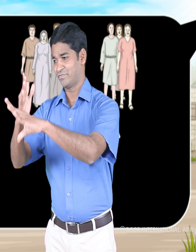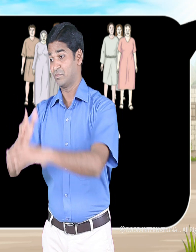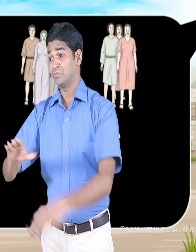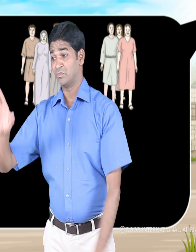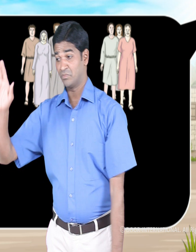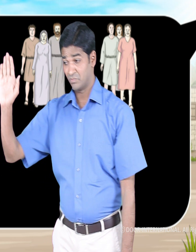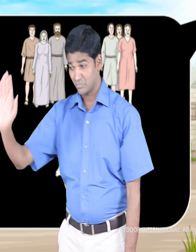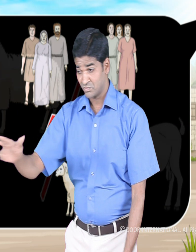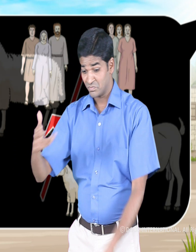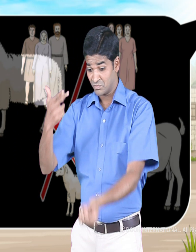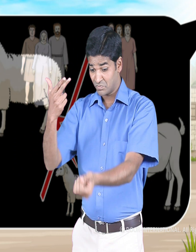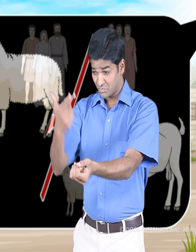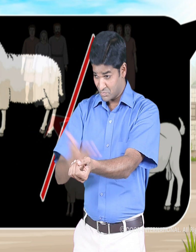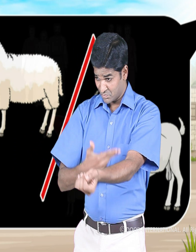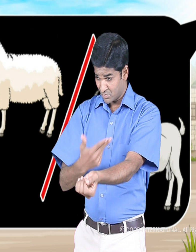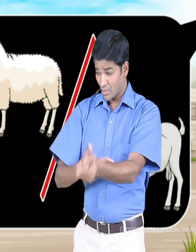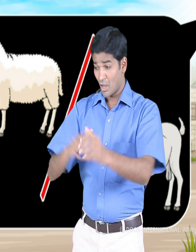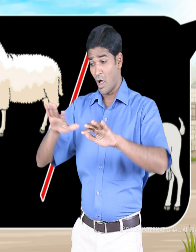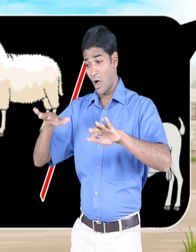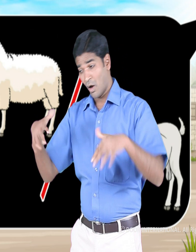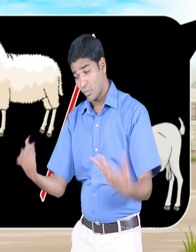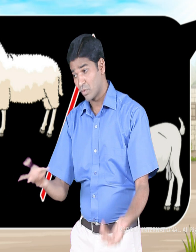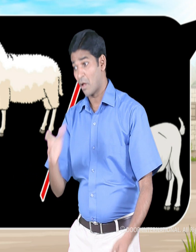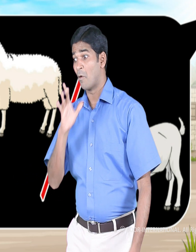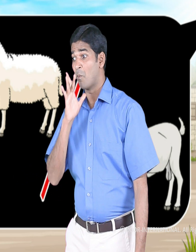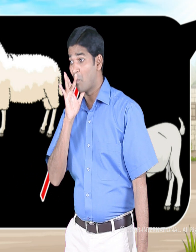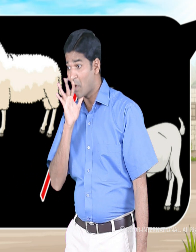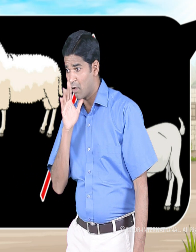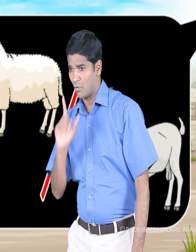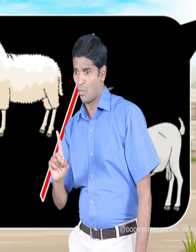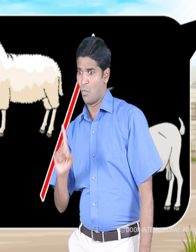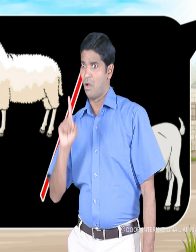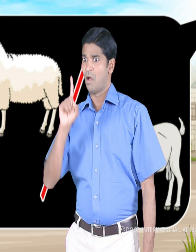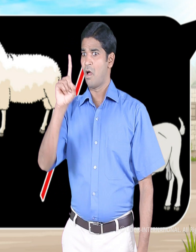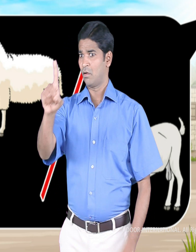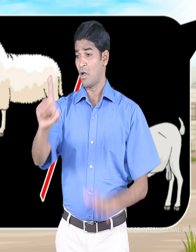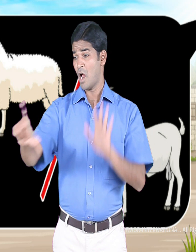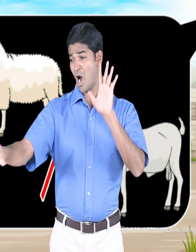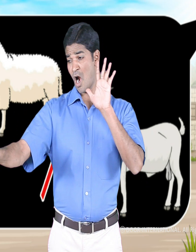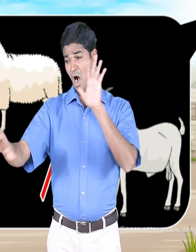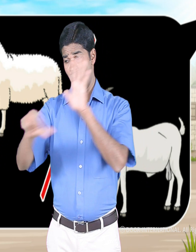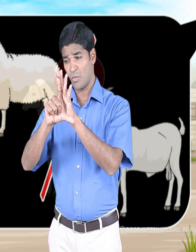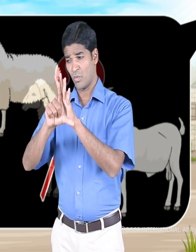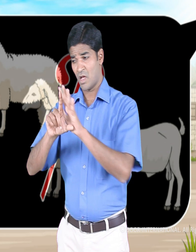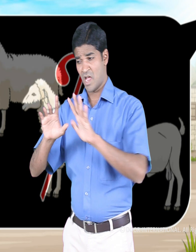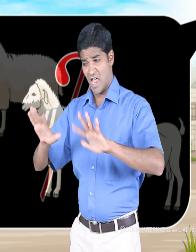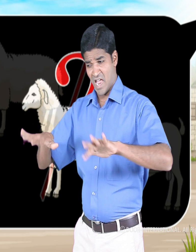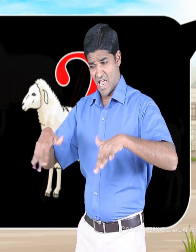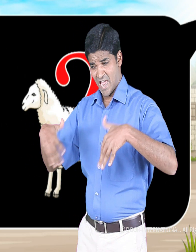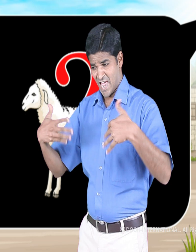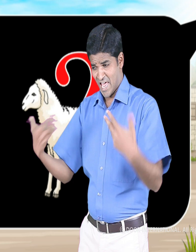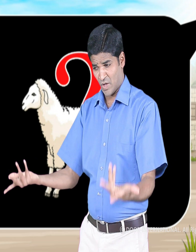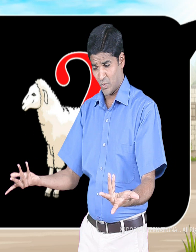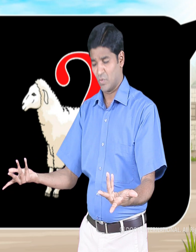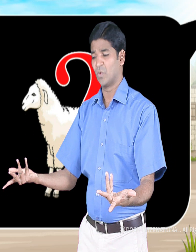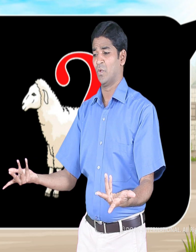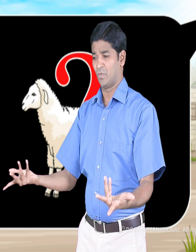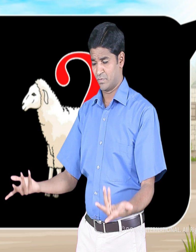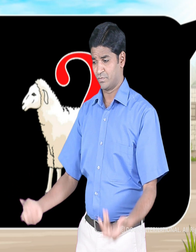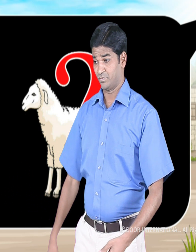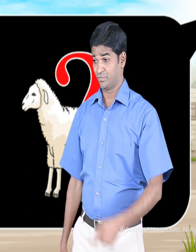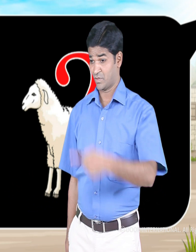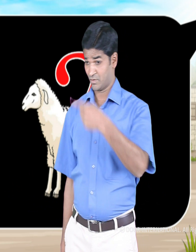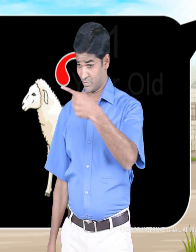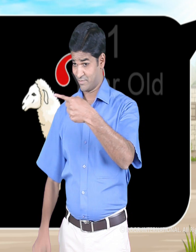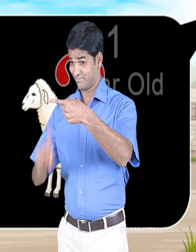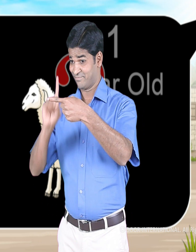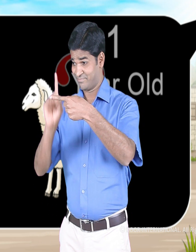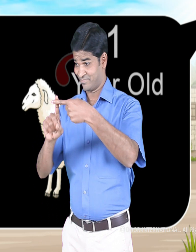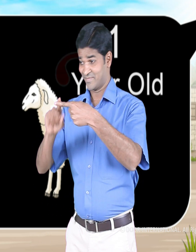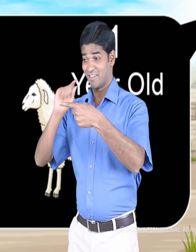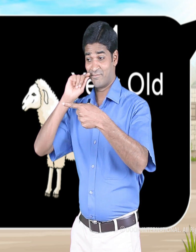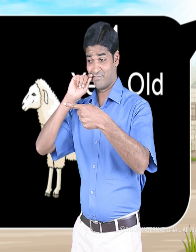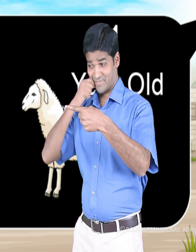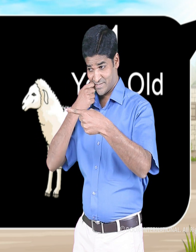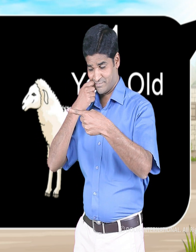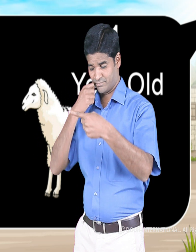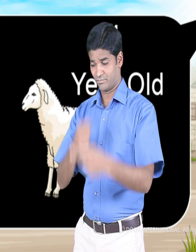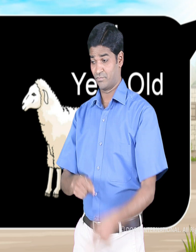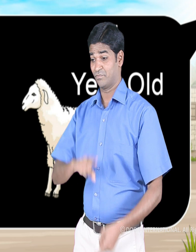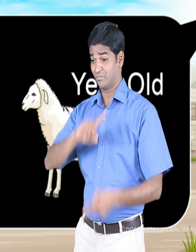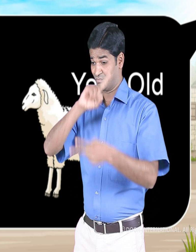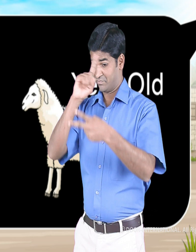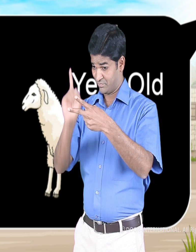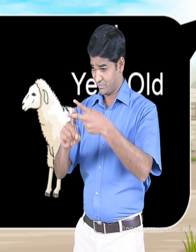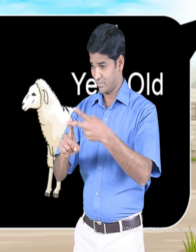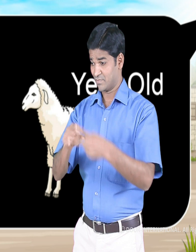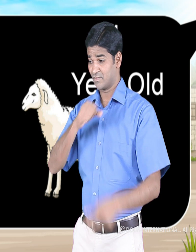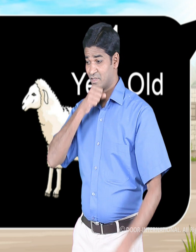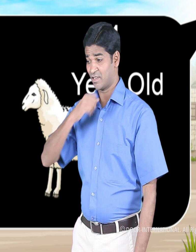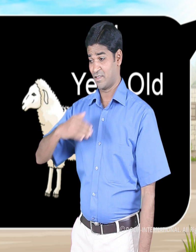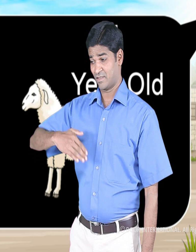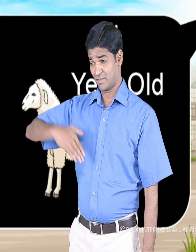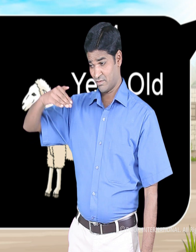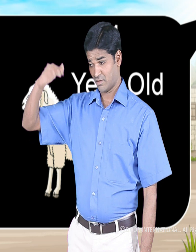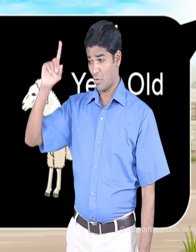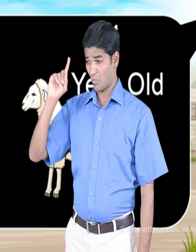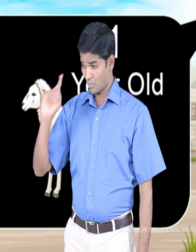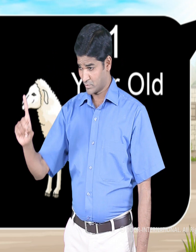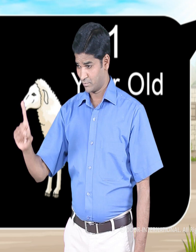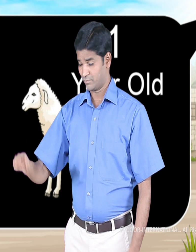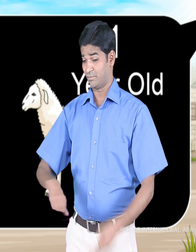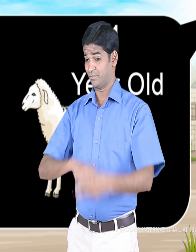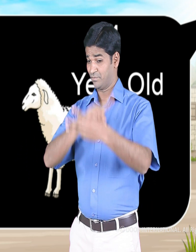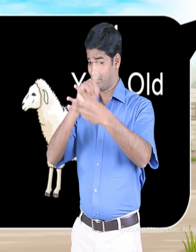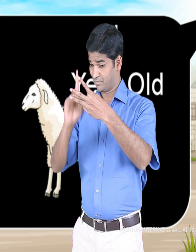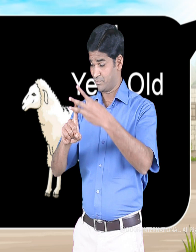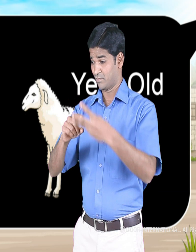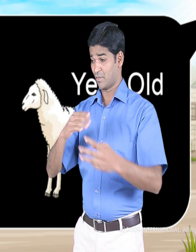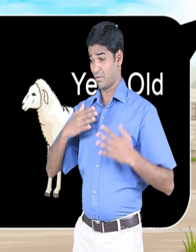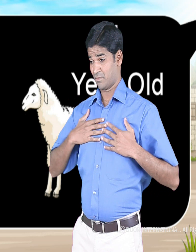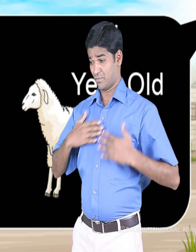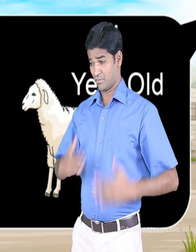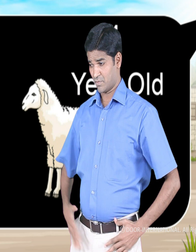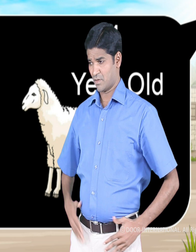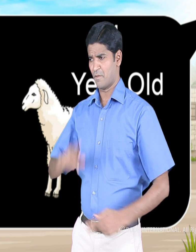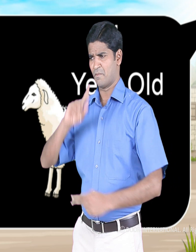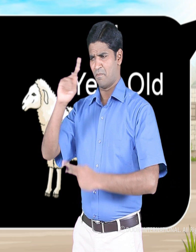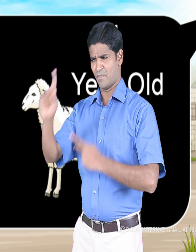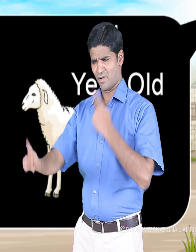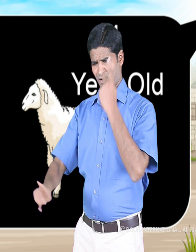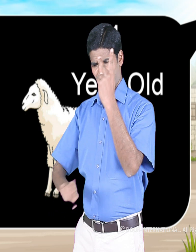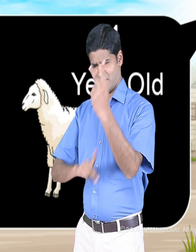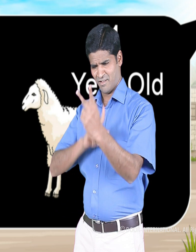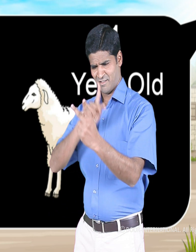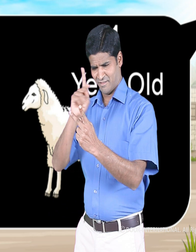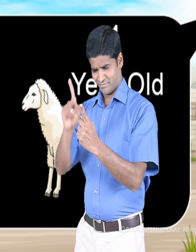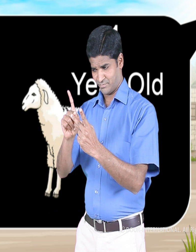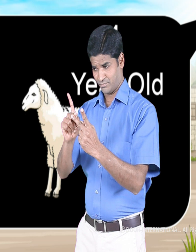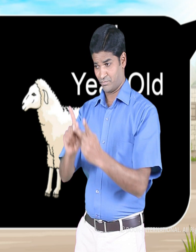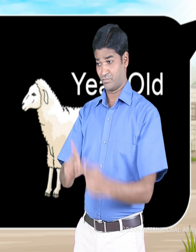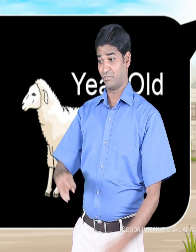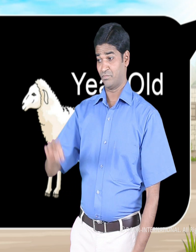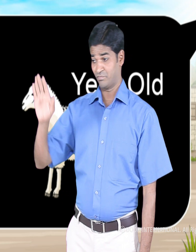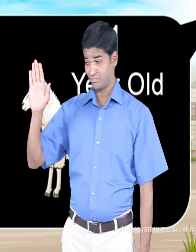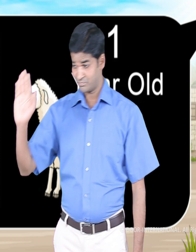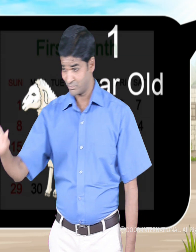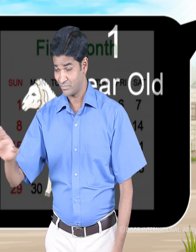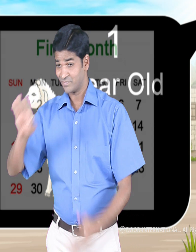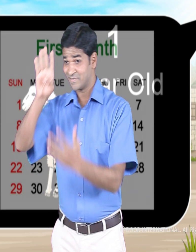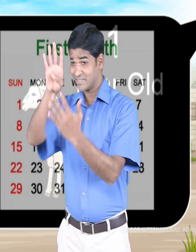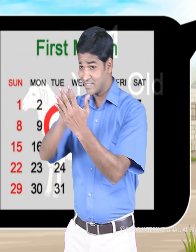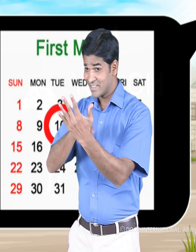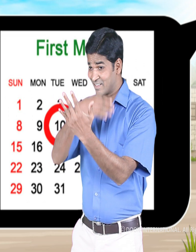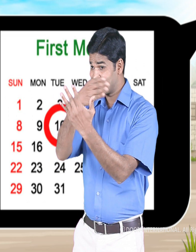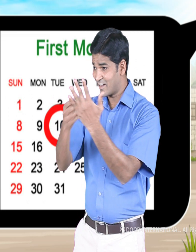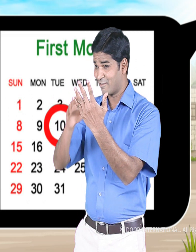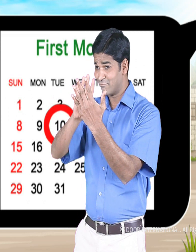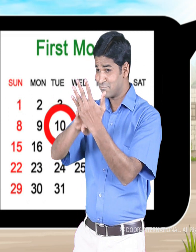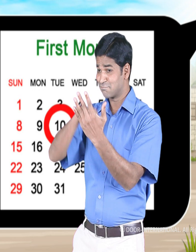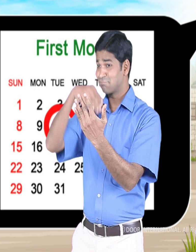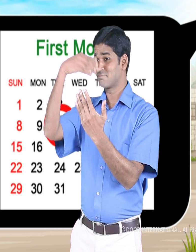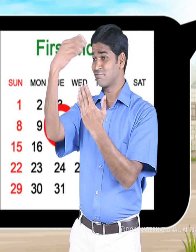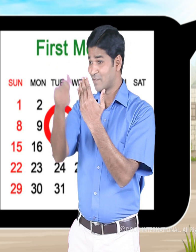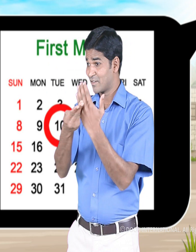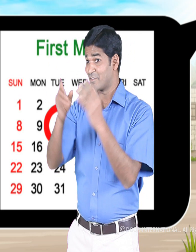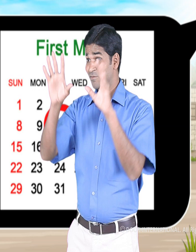Your lamb must be an unblemished year-old male, and you may take it from the sheep or the goats.